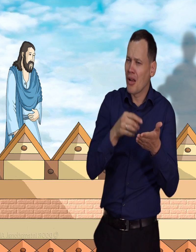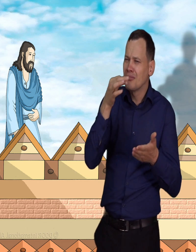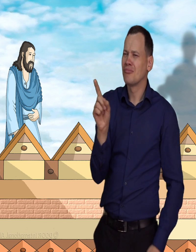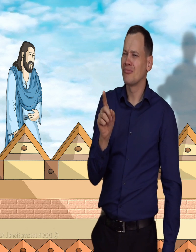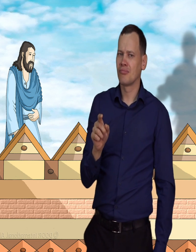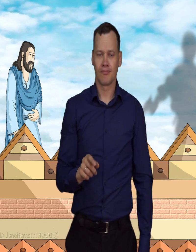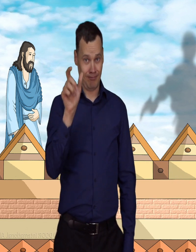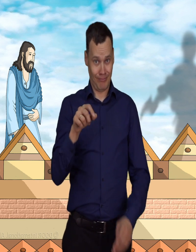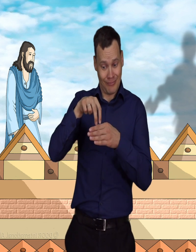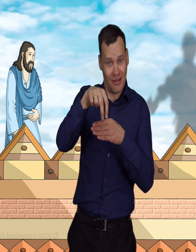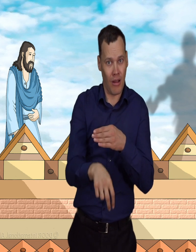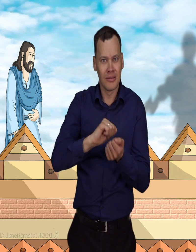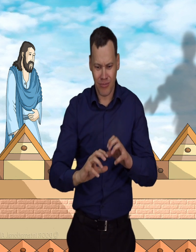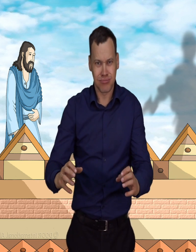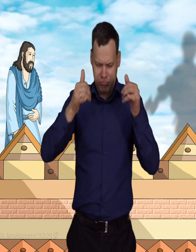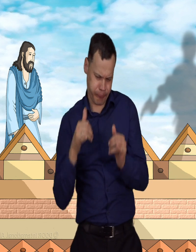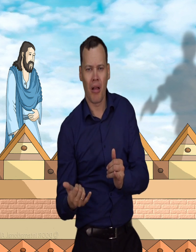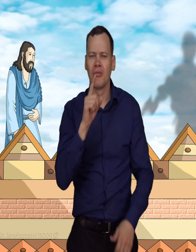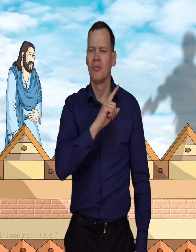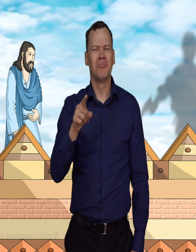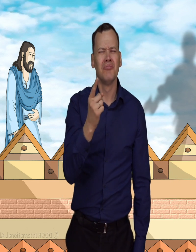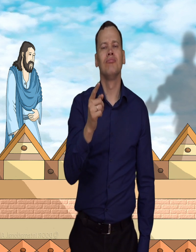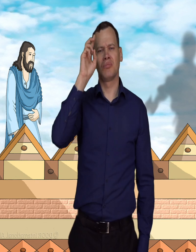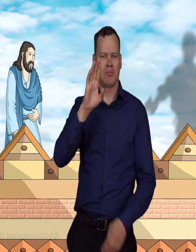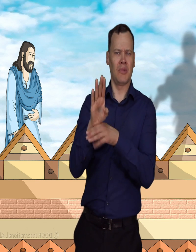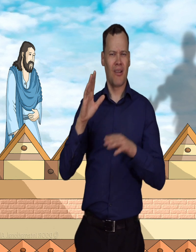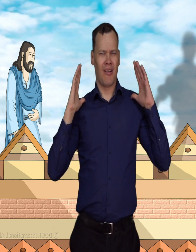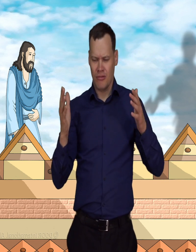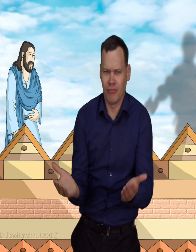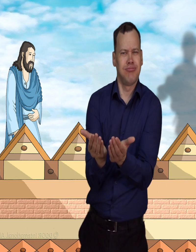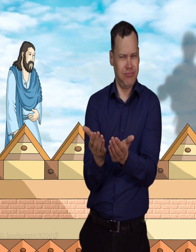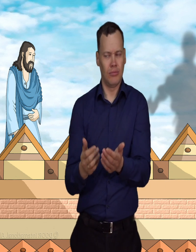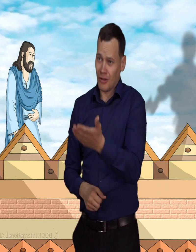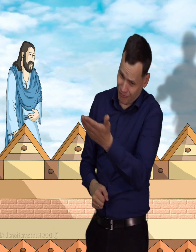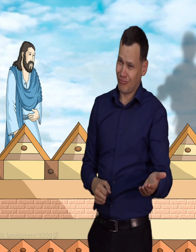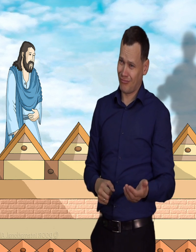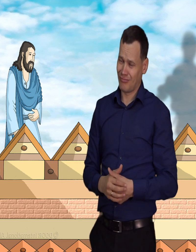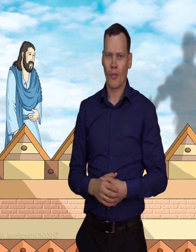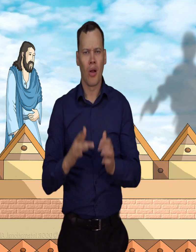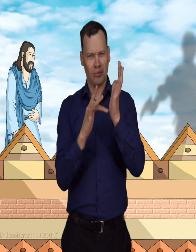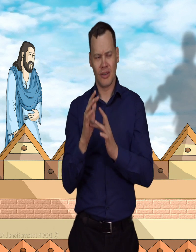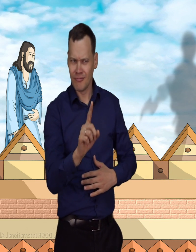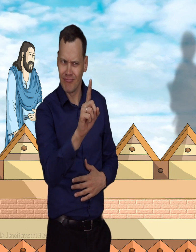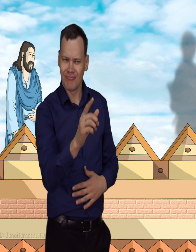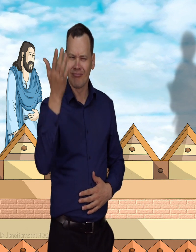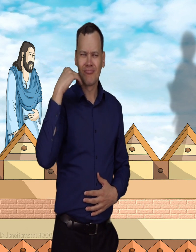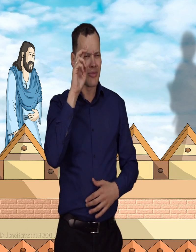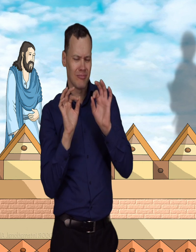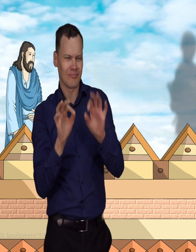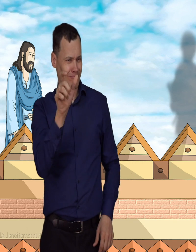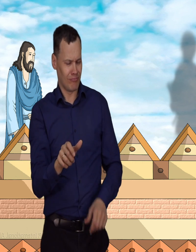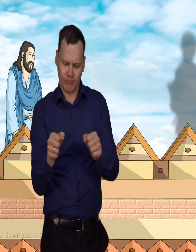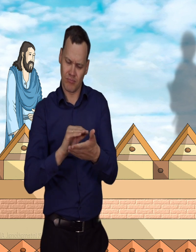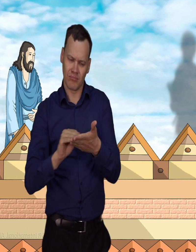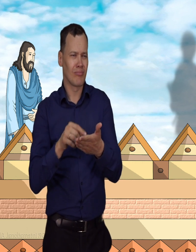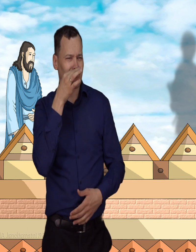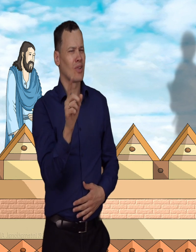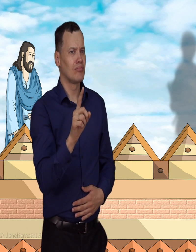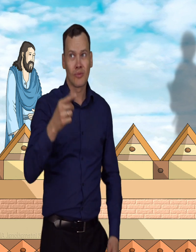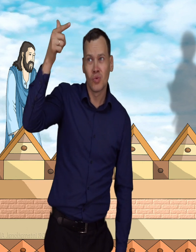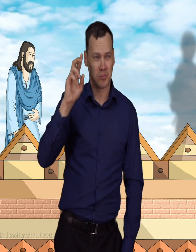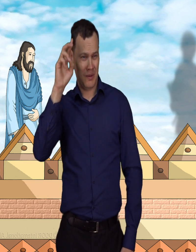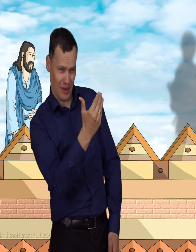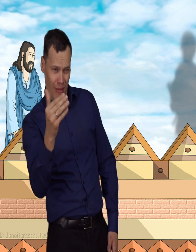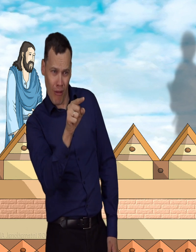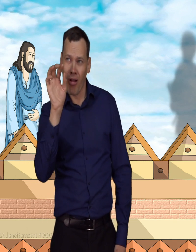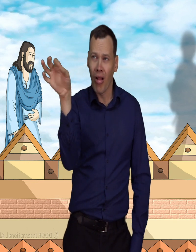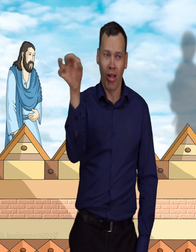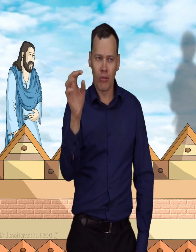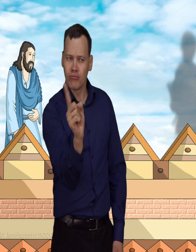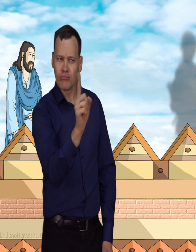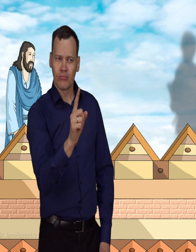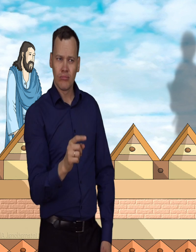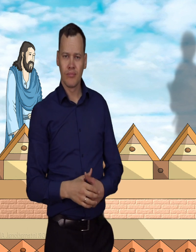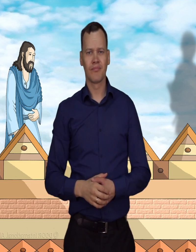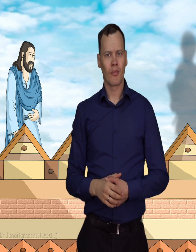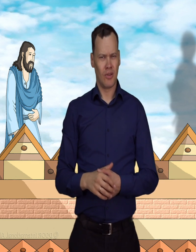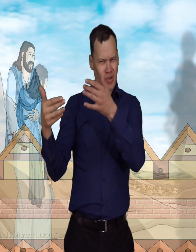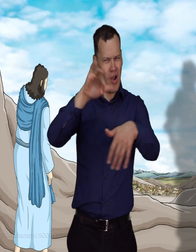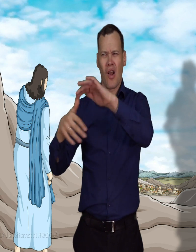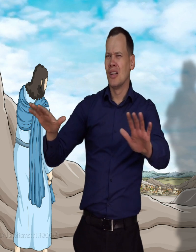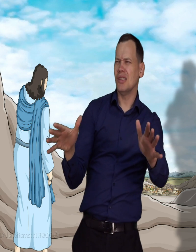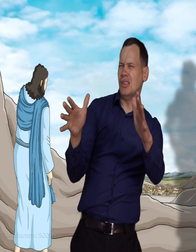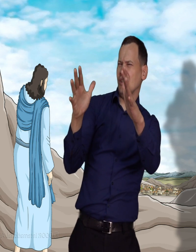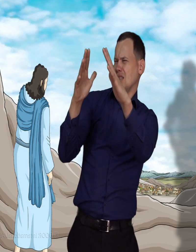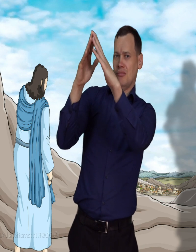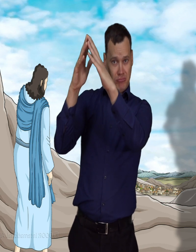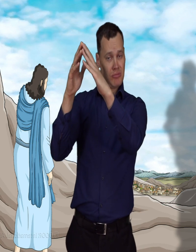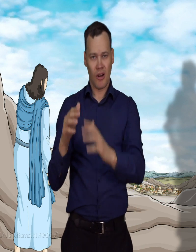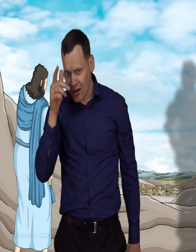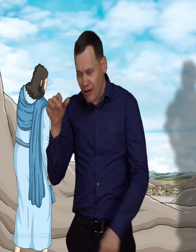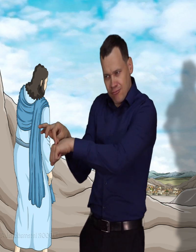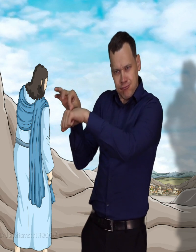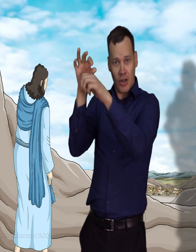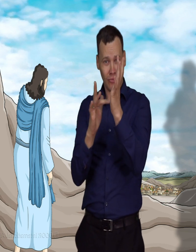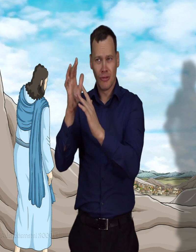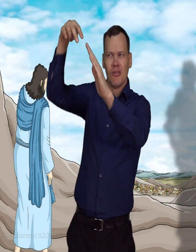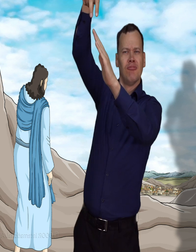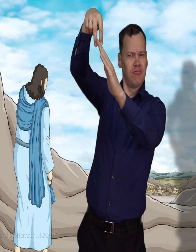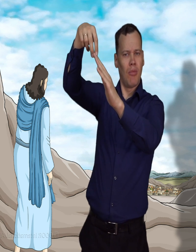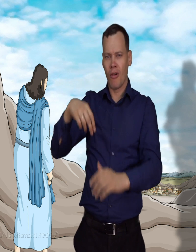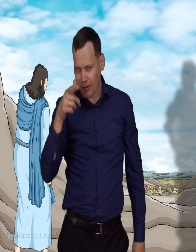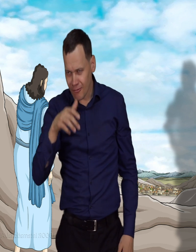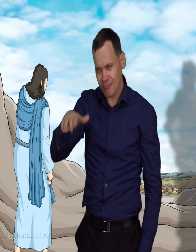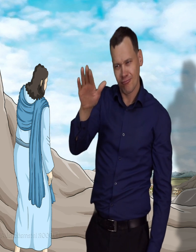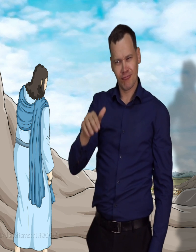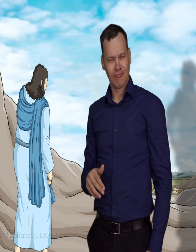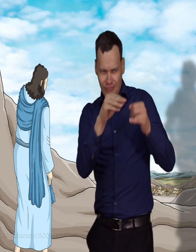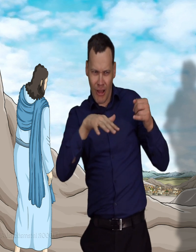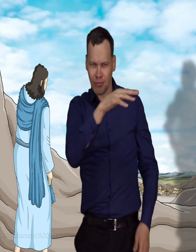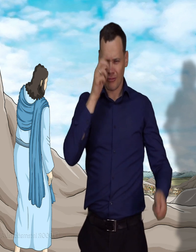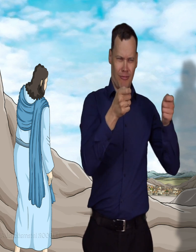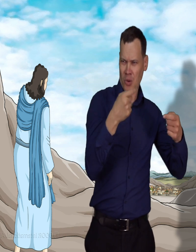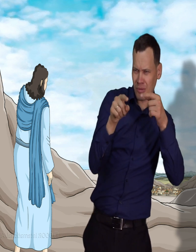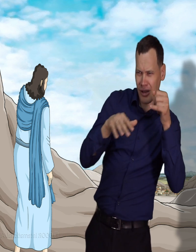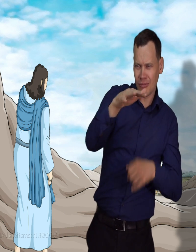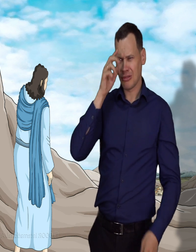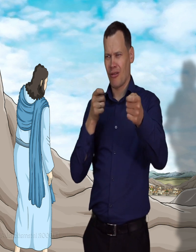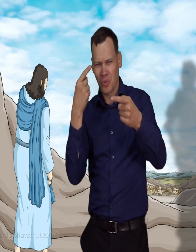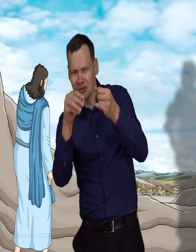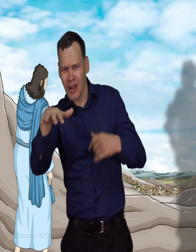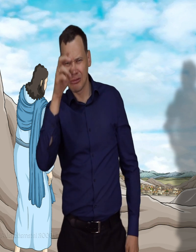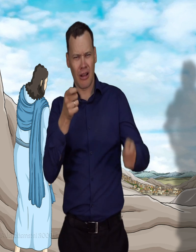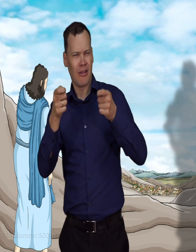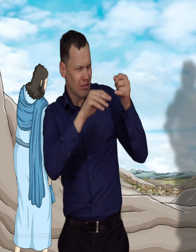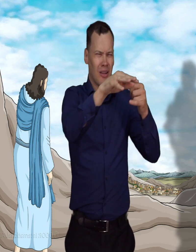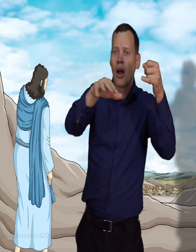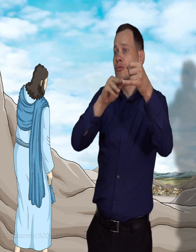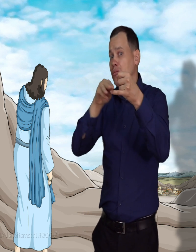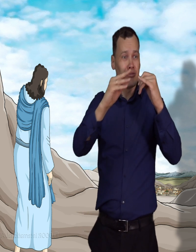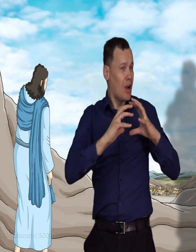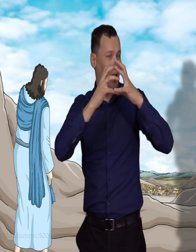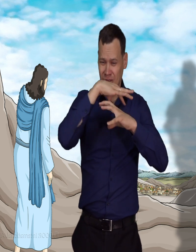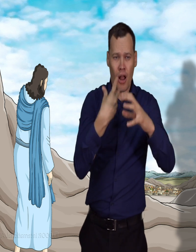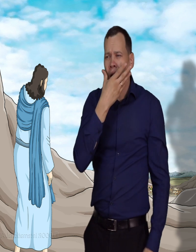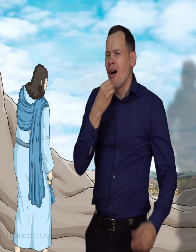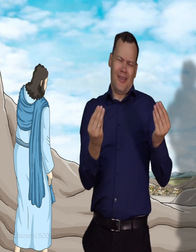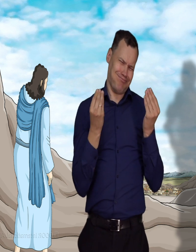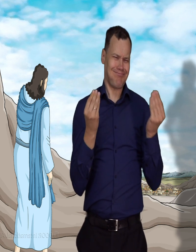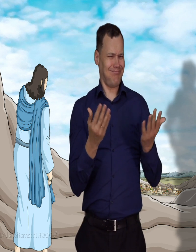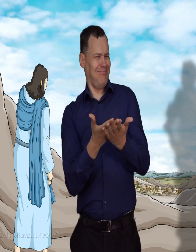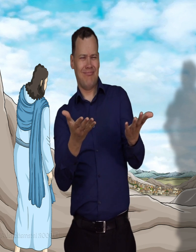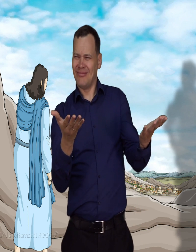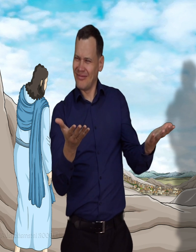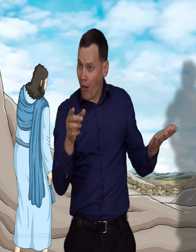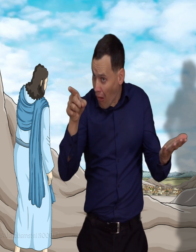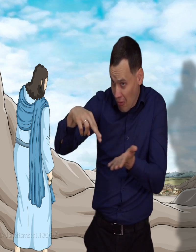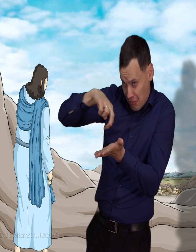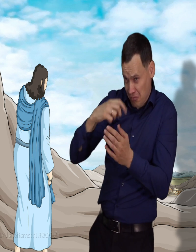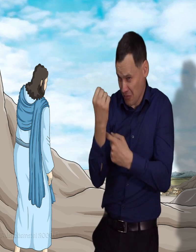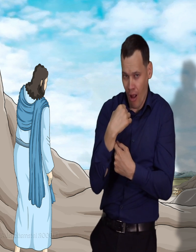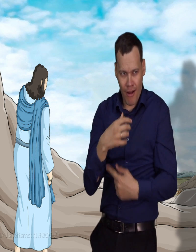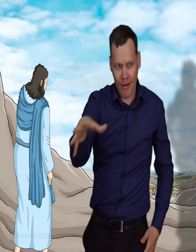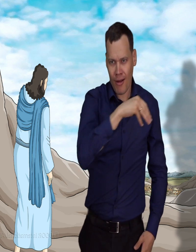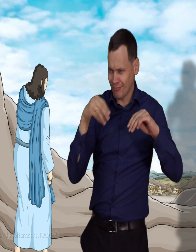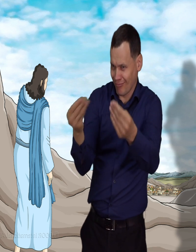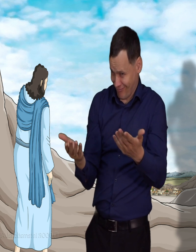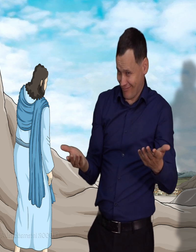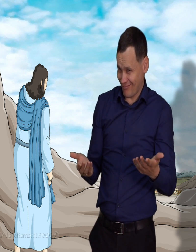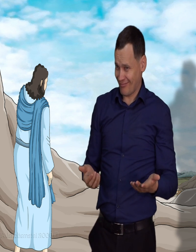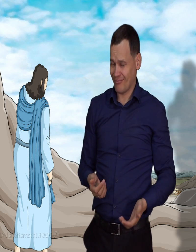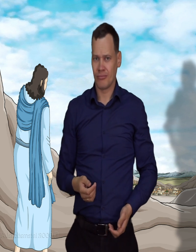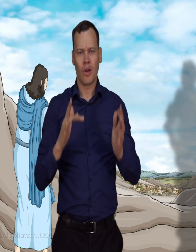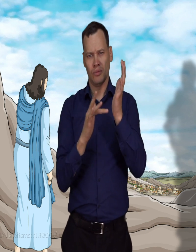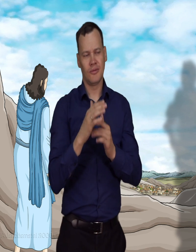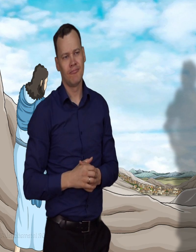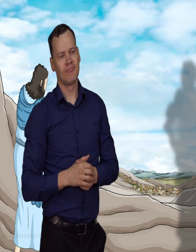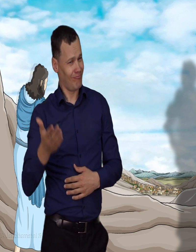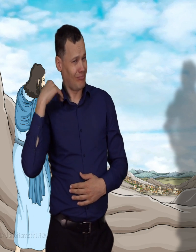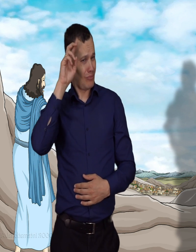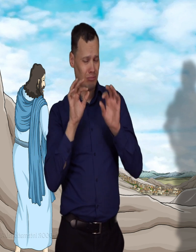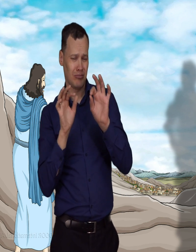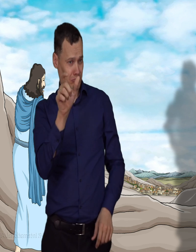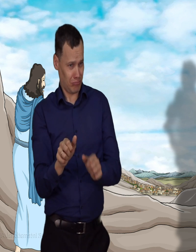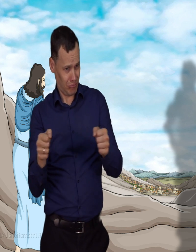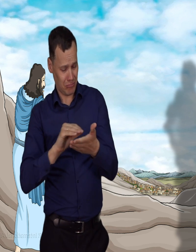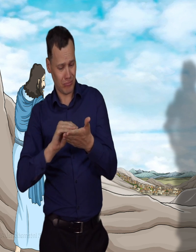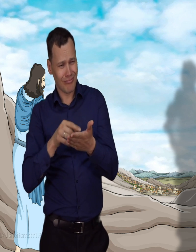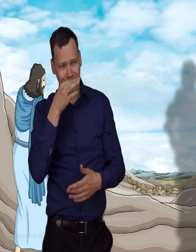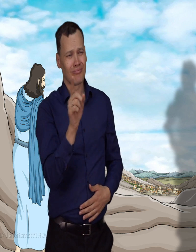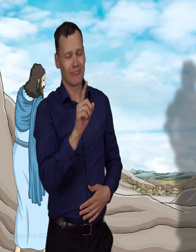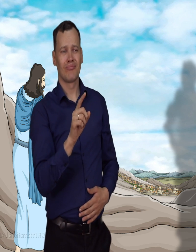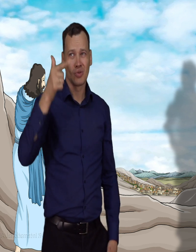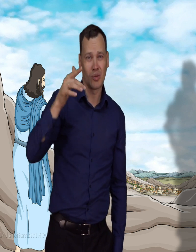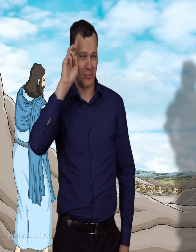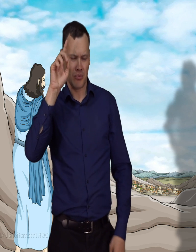For it is written: ‘He will command His angels concerning You, and they will lift You up in their hands, so that You will not strike Your foot against a stone.’” Jesus replied, “It is also written: ‘Do not put the Lord your God to the test.’” Again, the devil took Him to a very high mountain and showed Him all the kingdoms of the world and their glory.